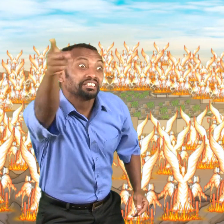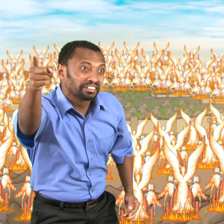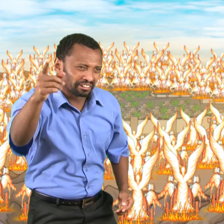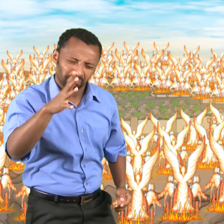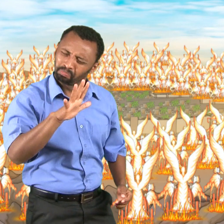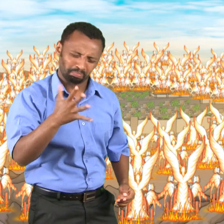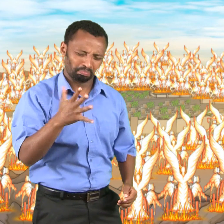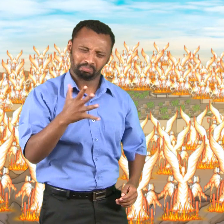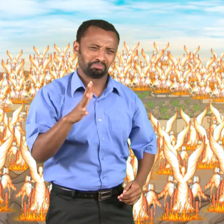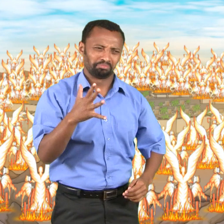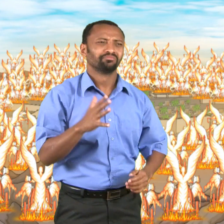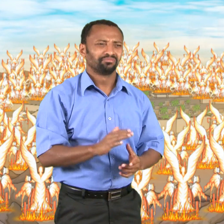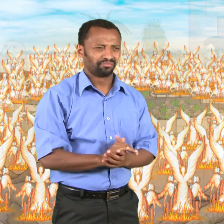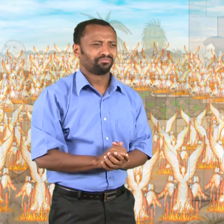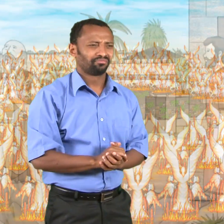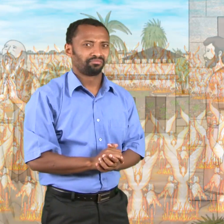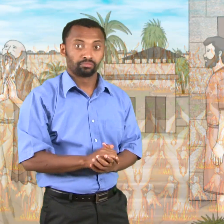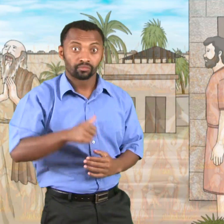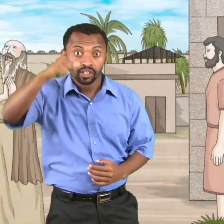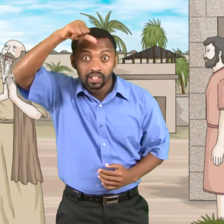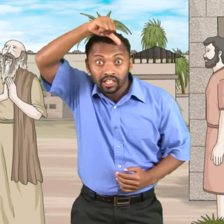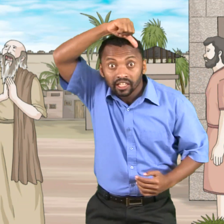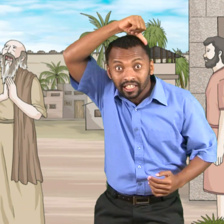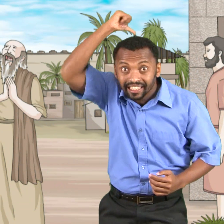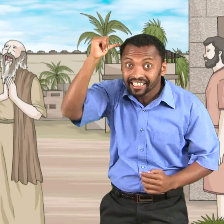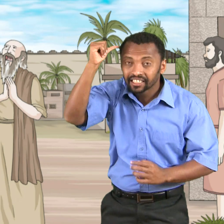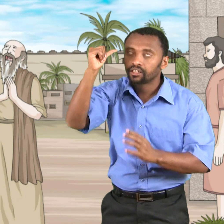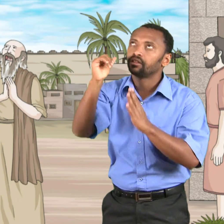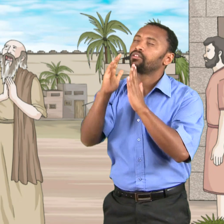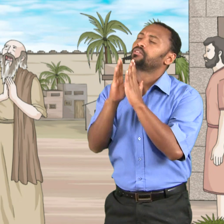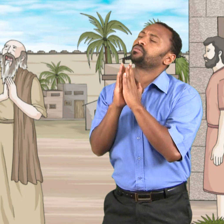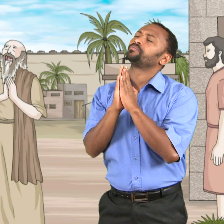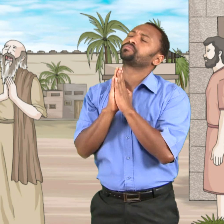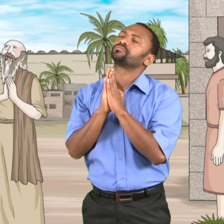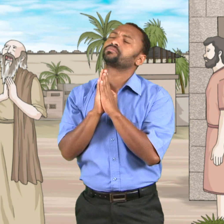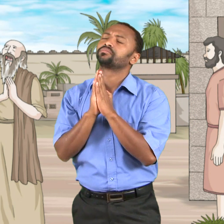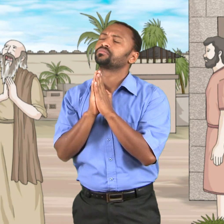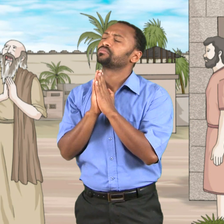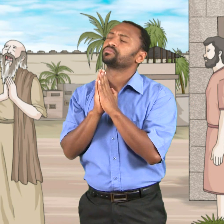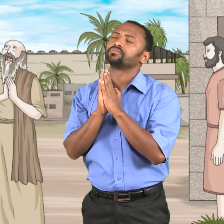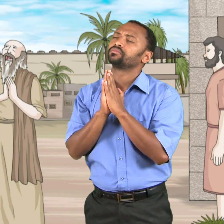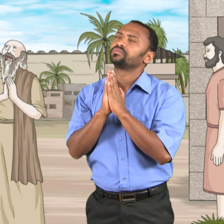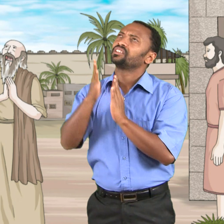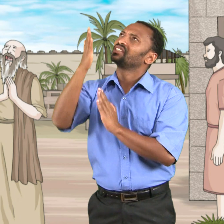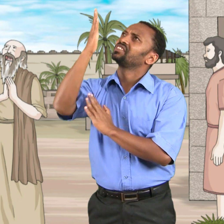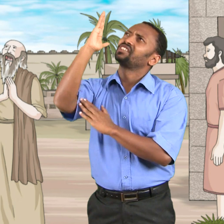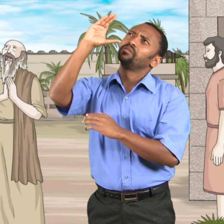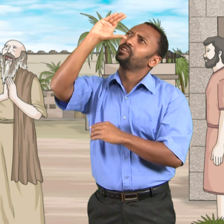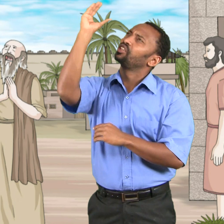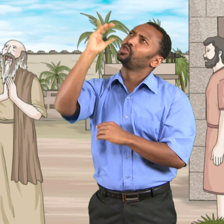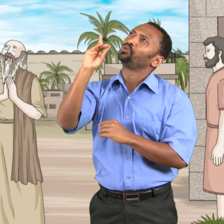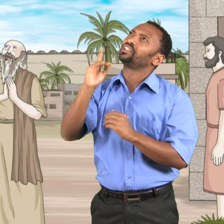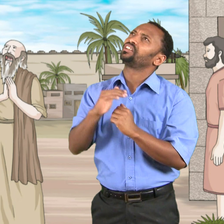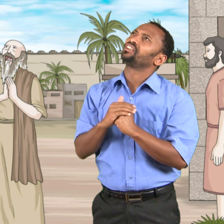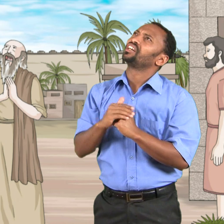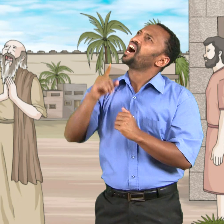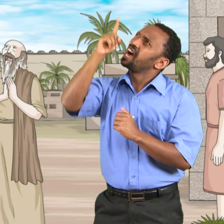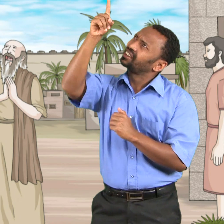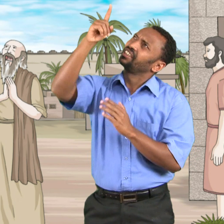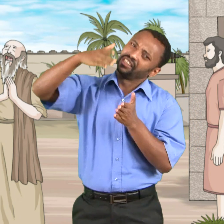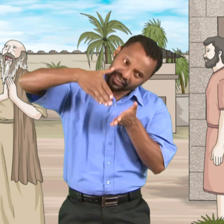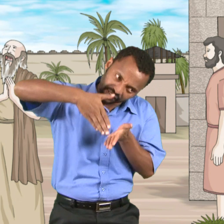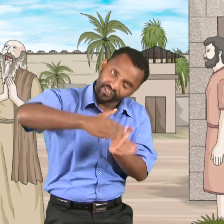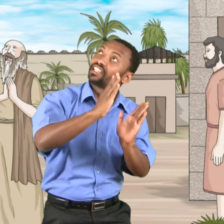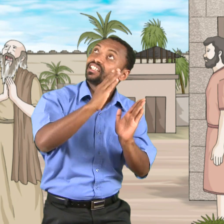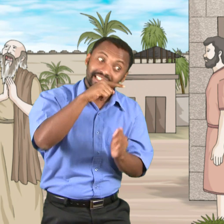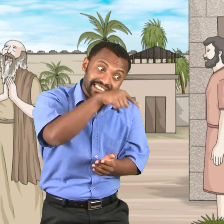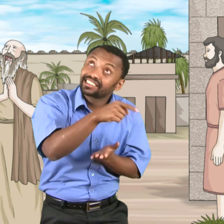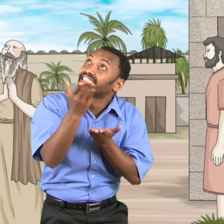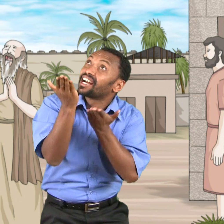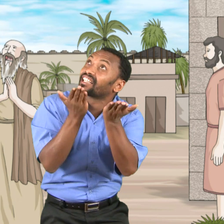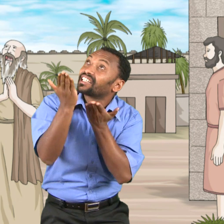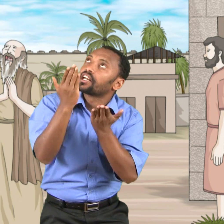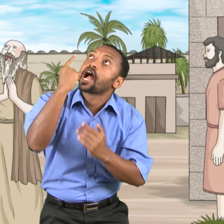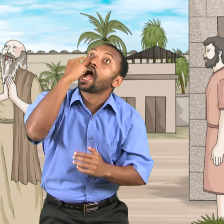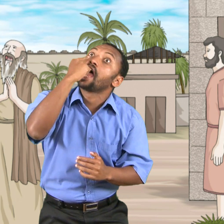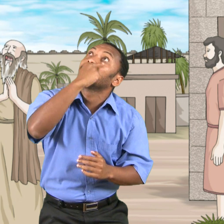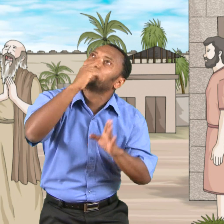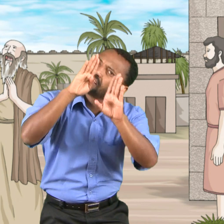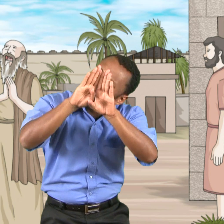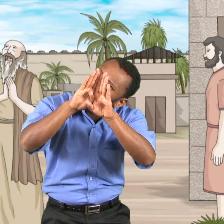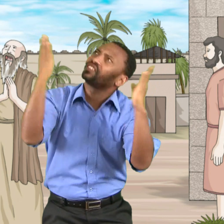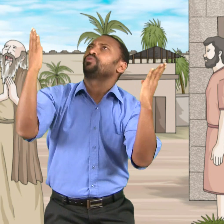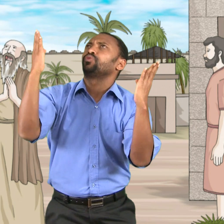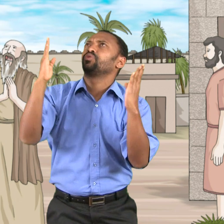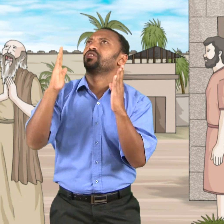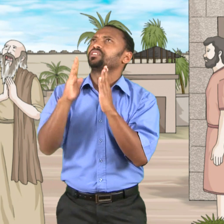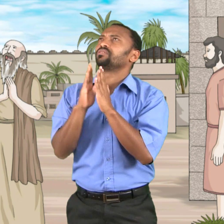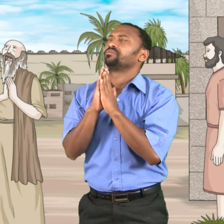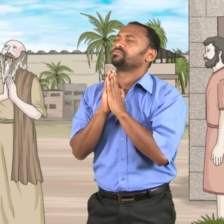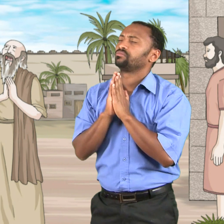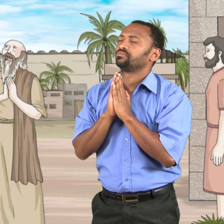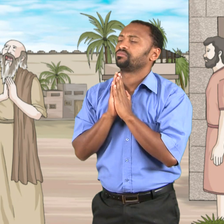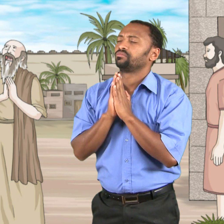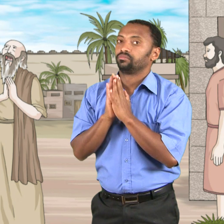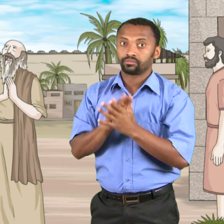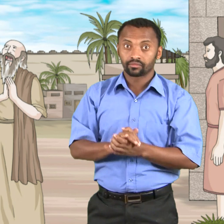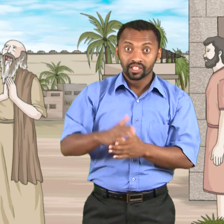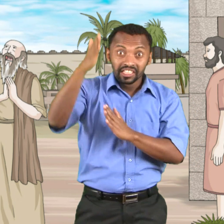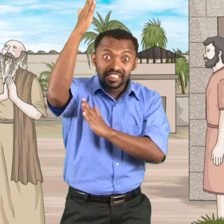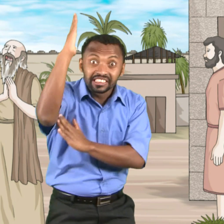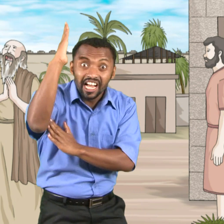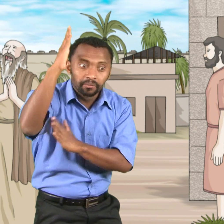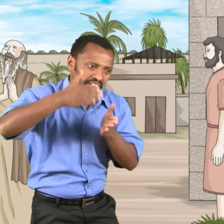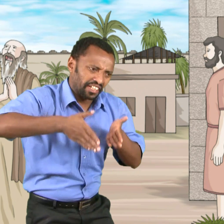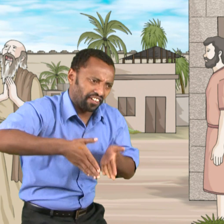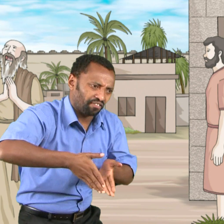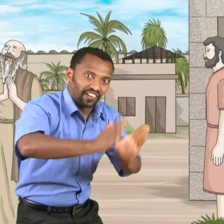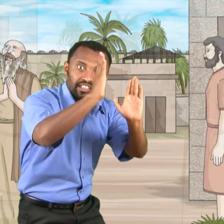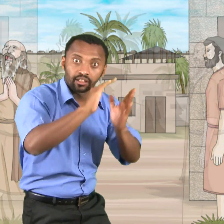Then Elisha prayed, “O LORD, please open his eyes that he may see.”